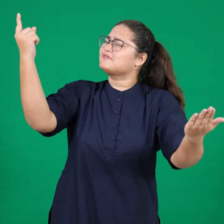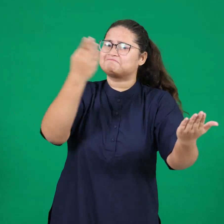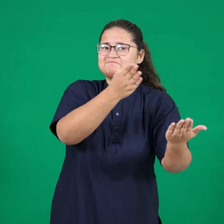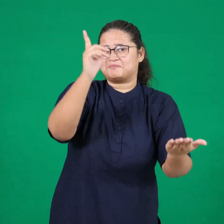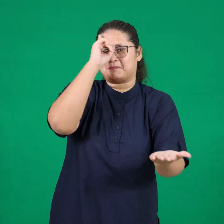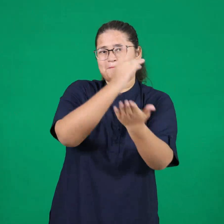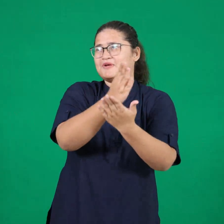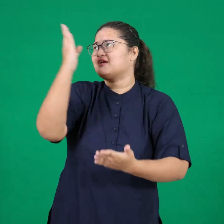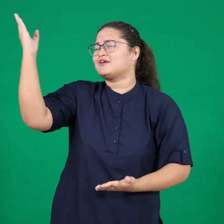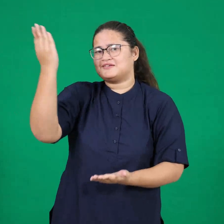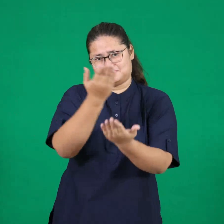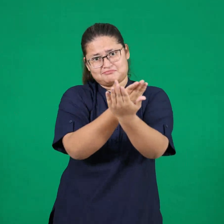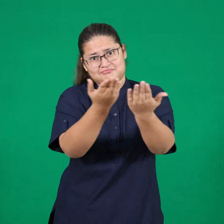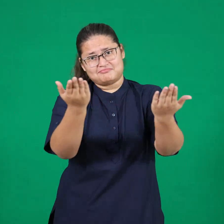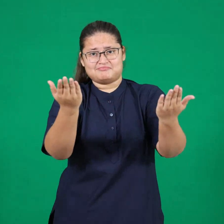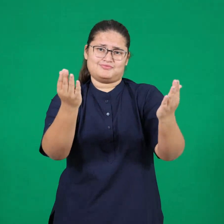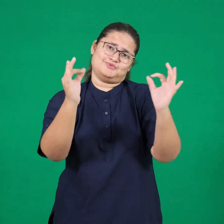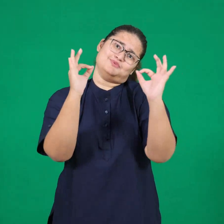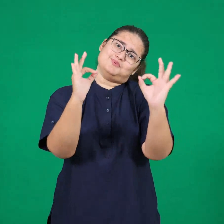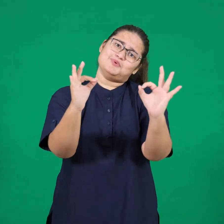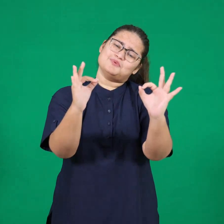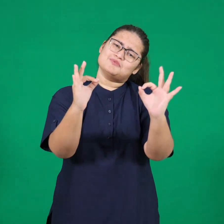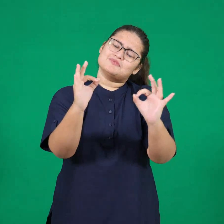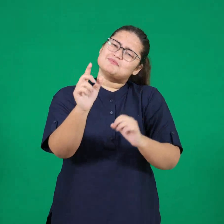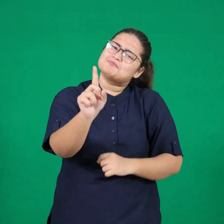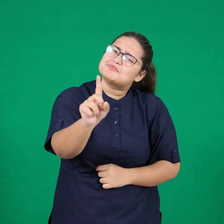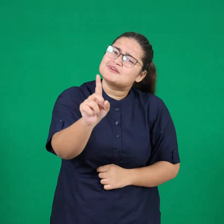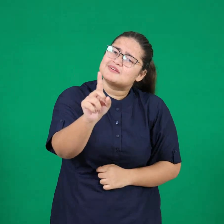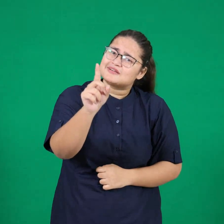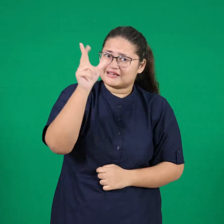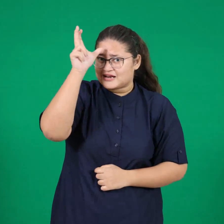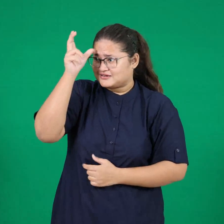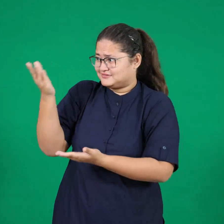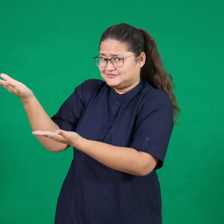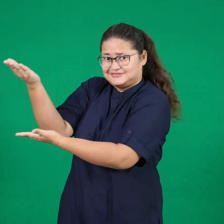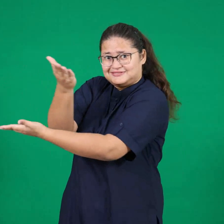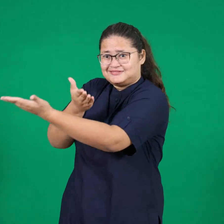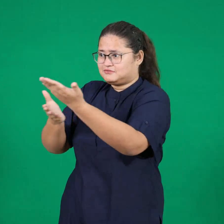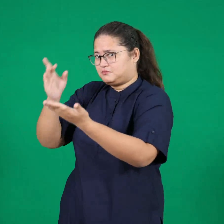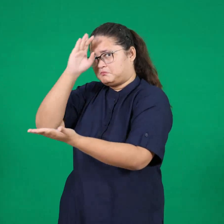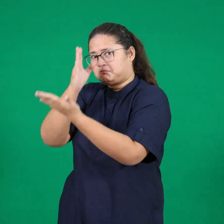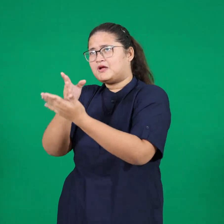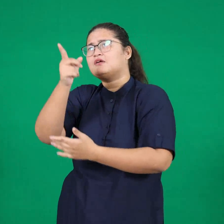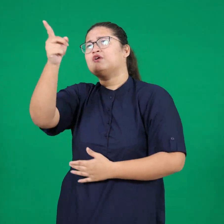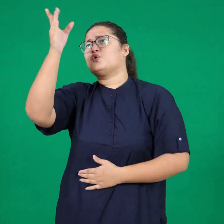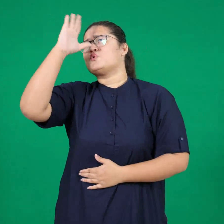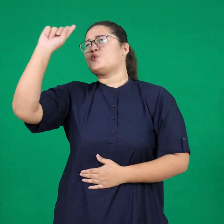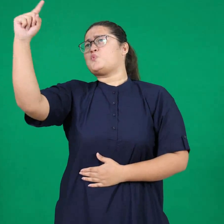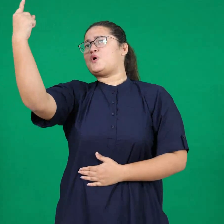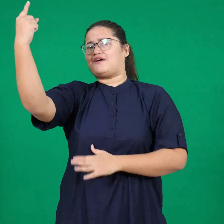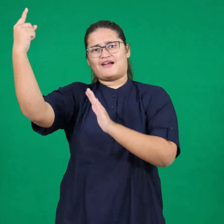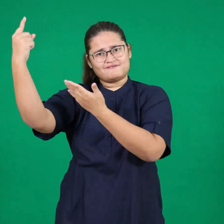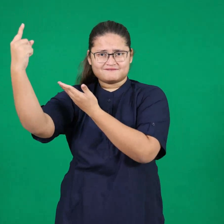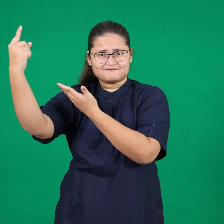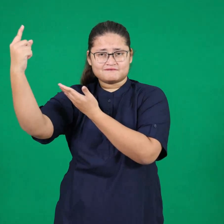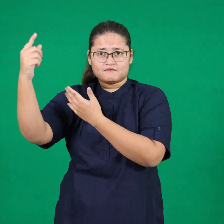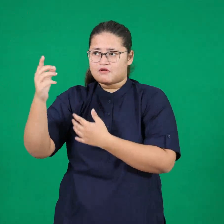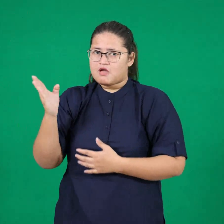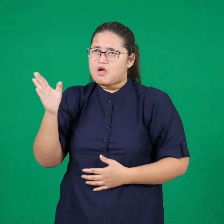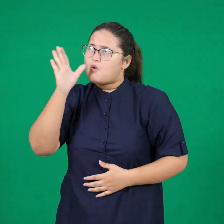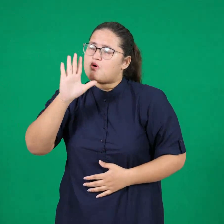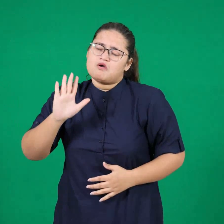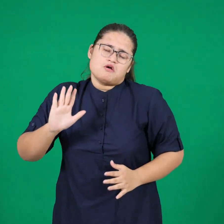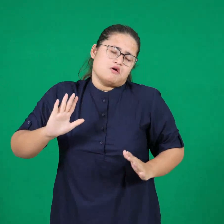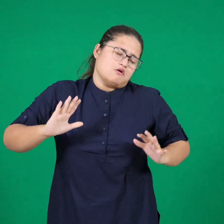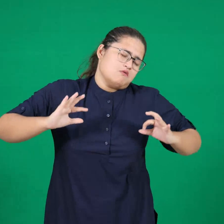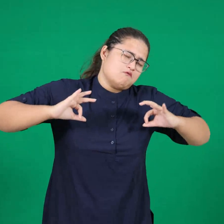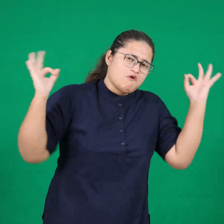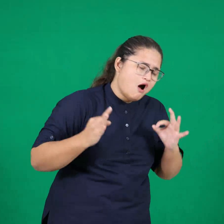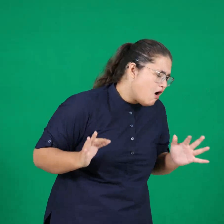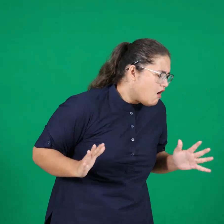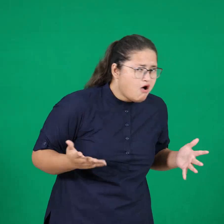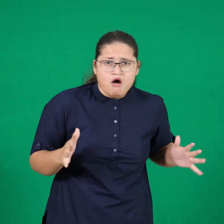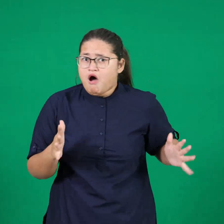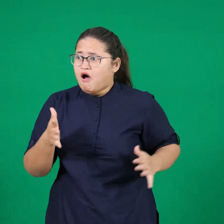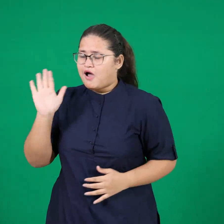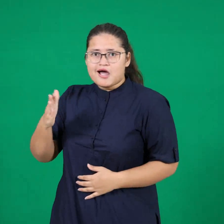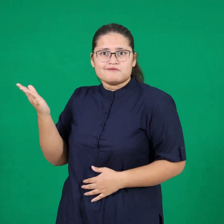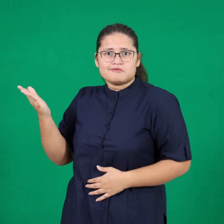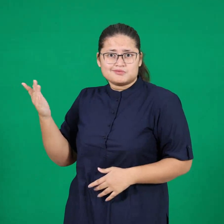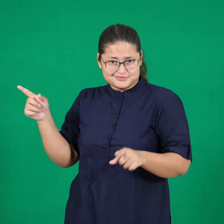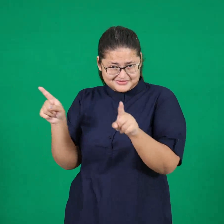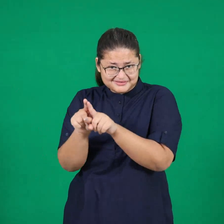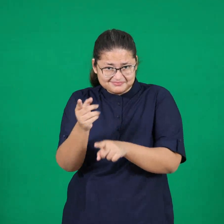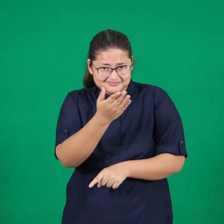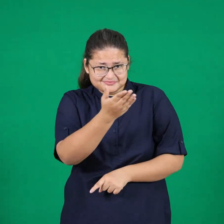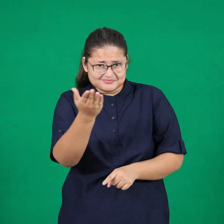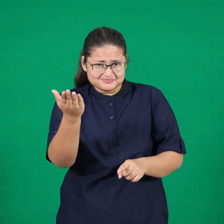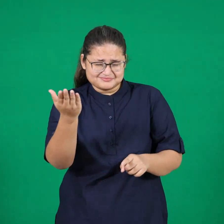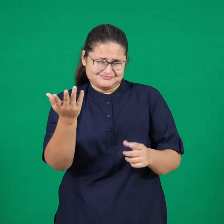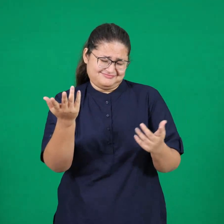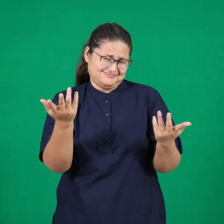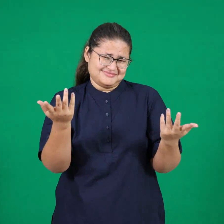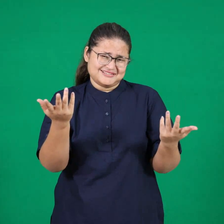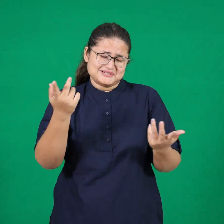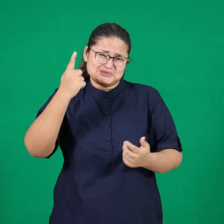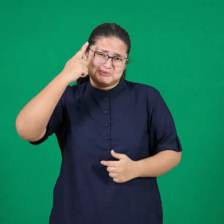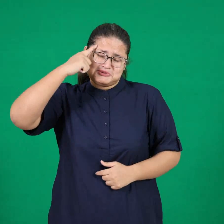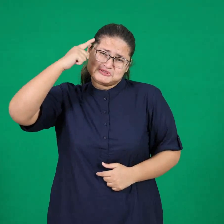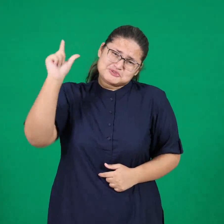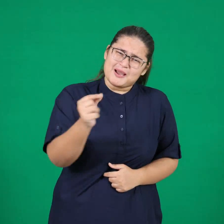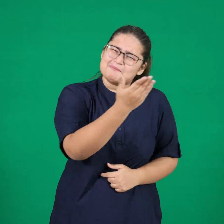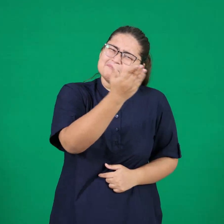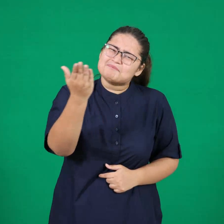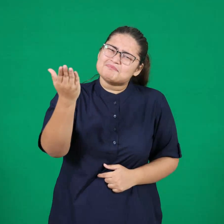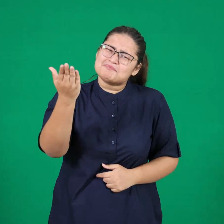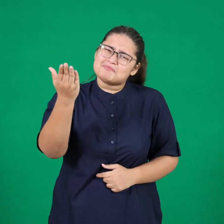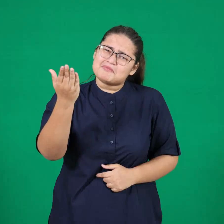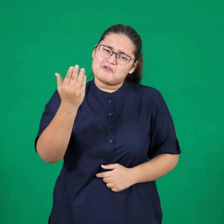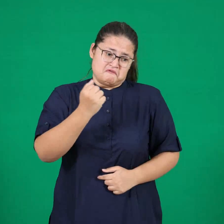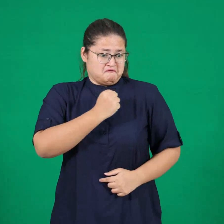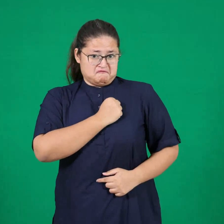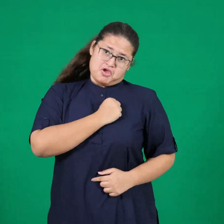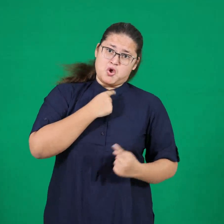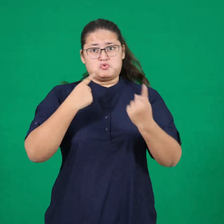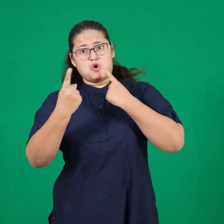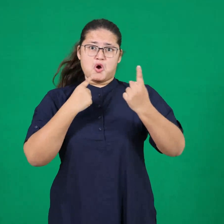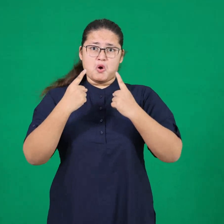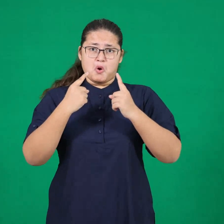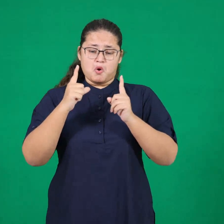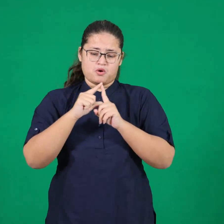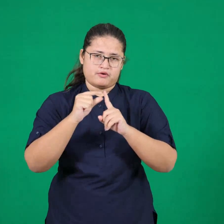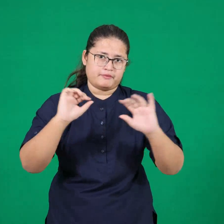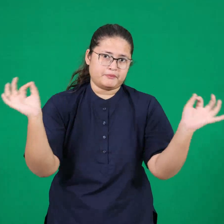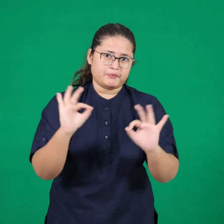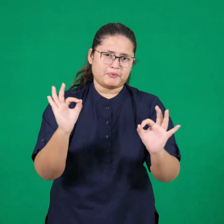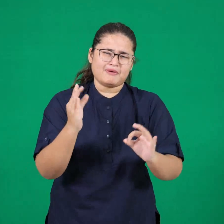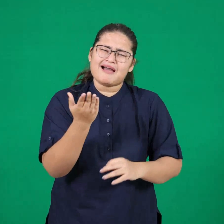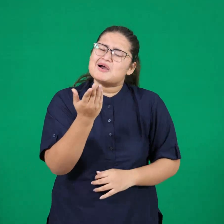Good for you! Even the demons believe that- and shudder.